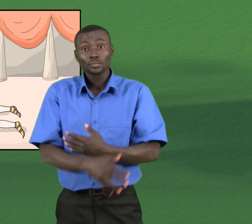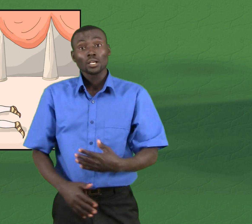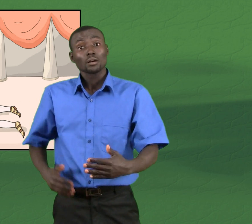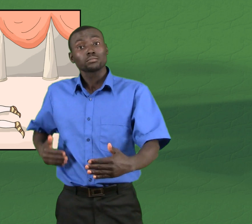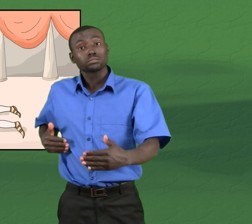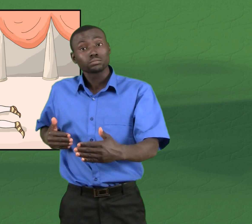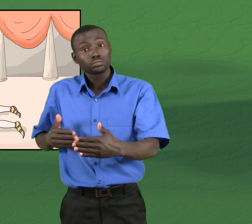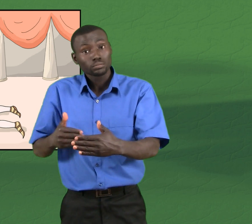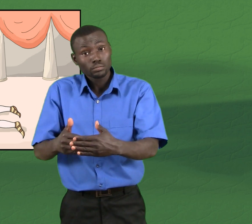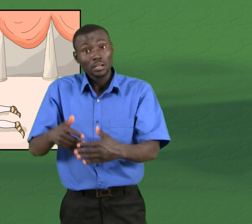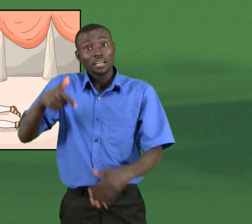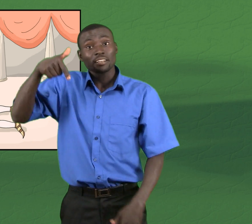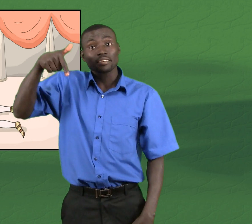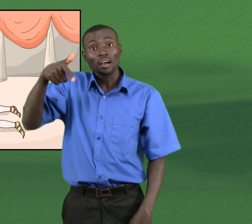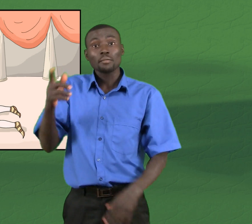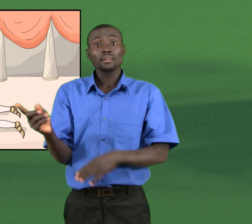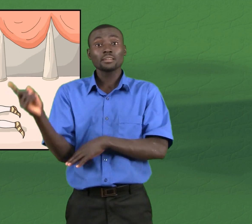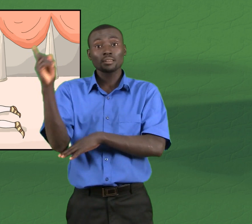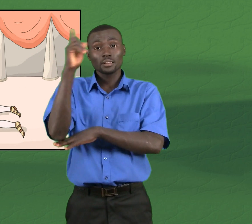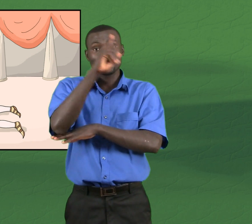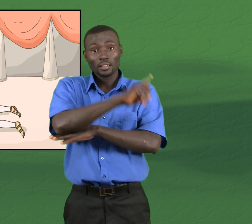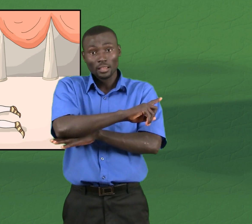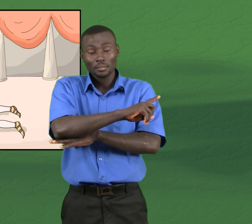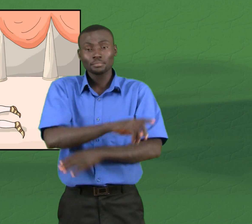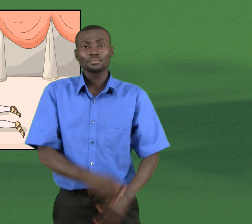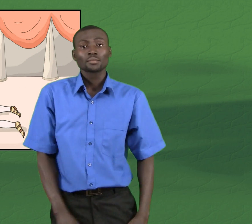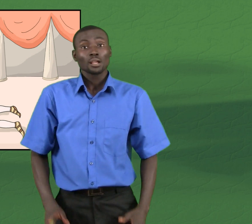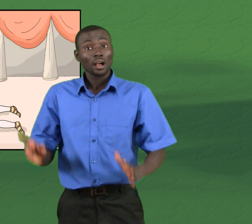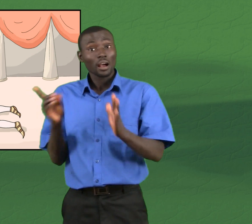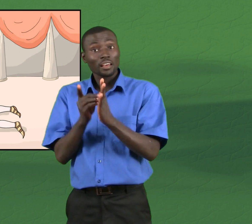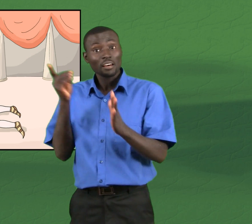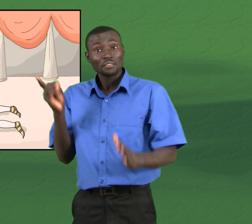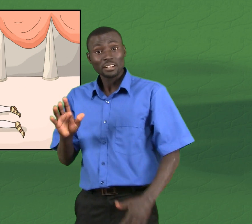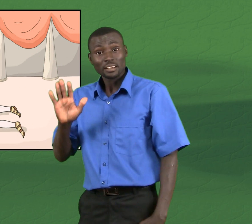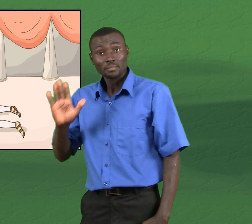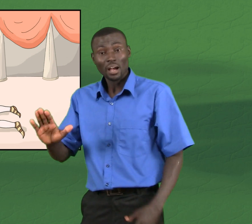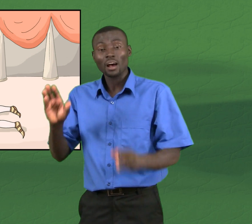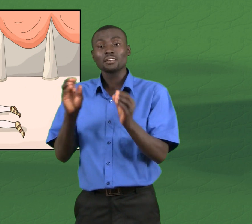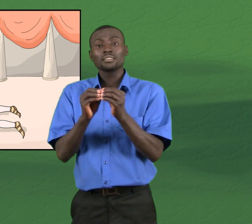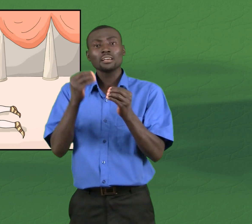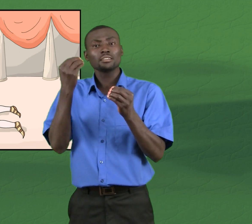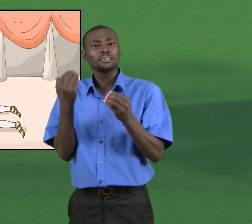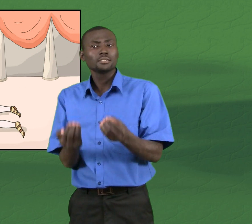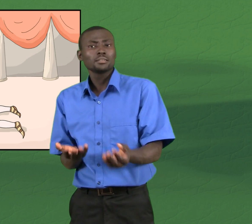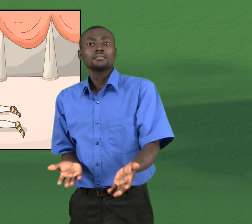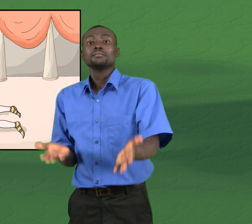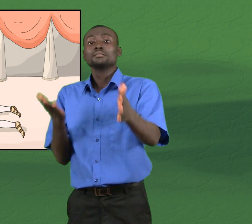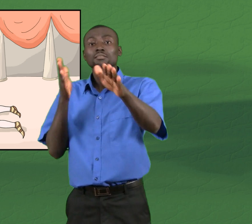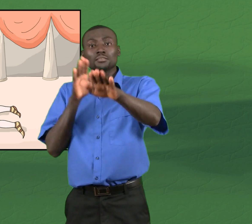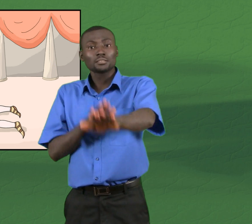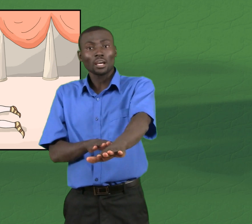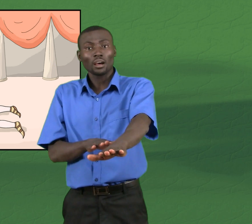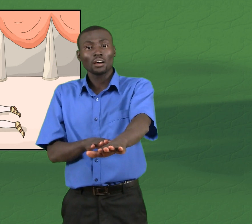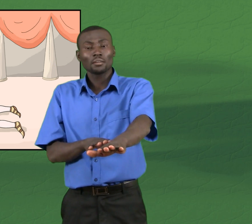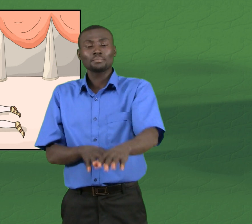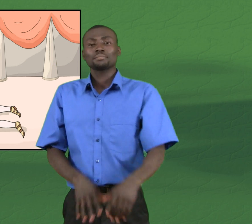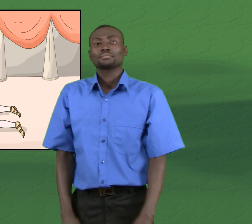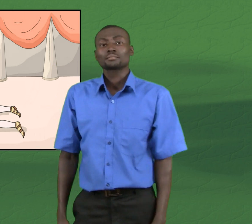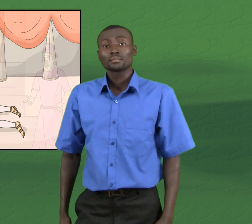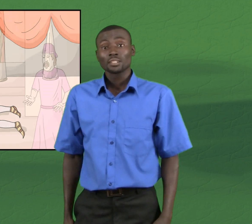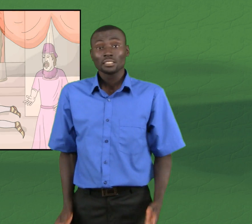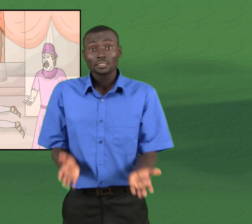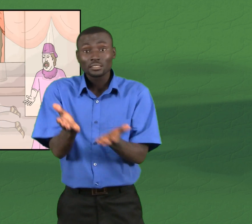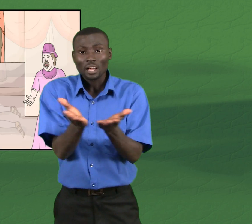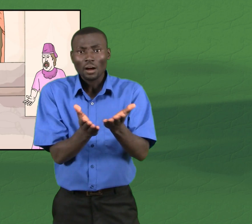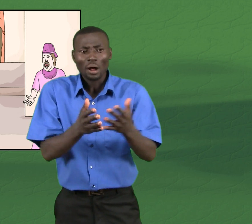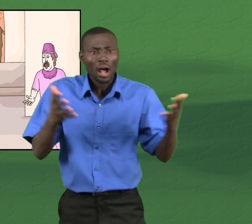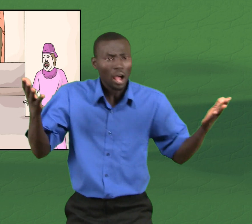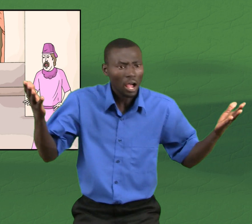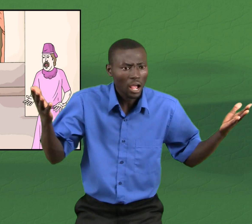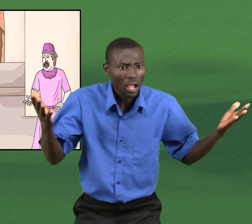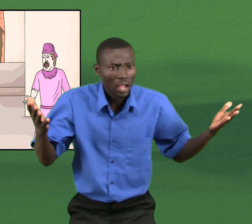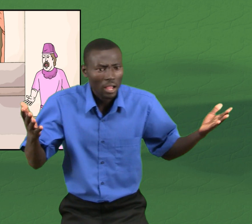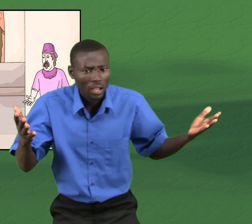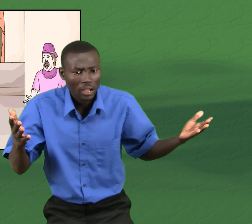On the seventh day the child died.